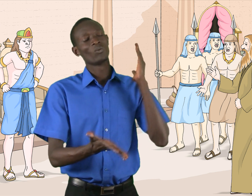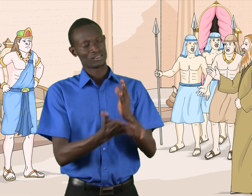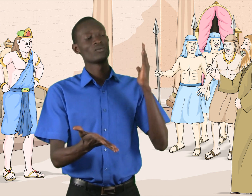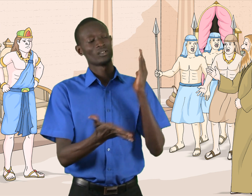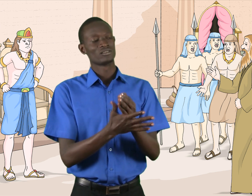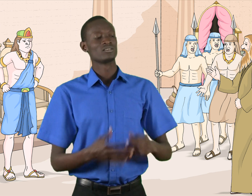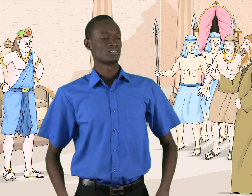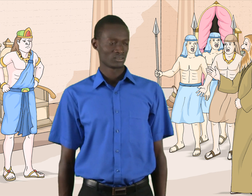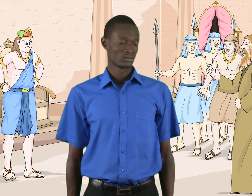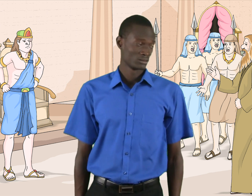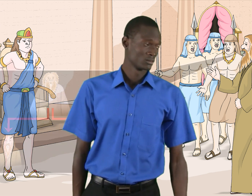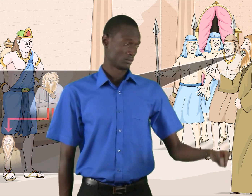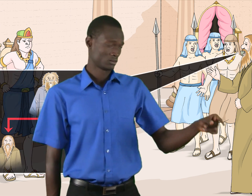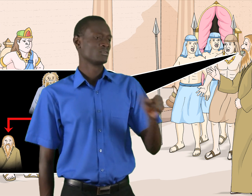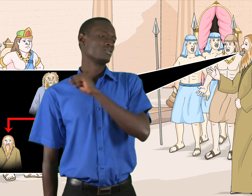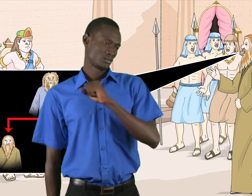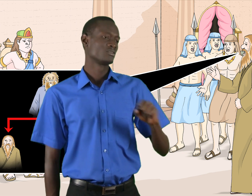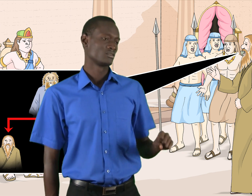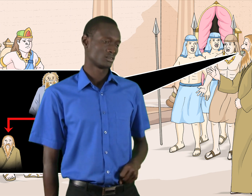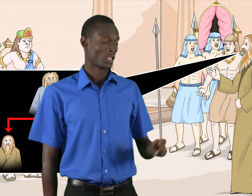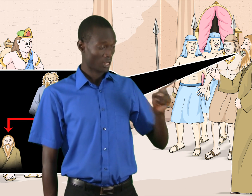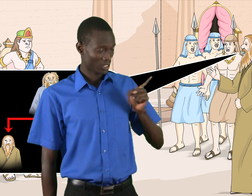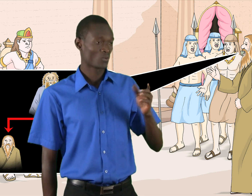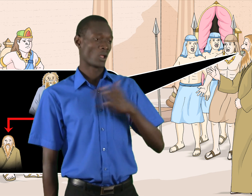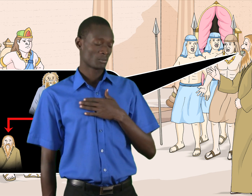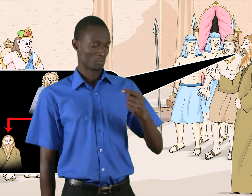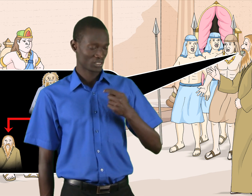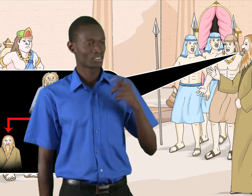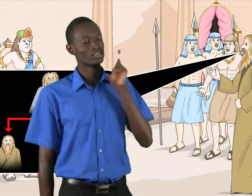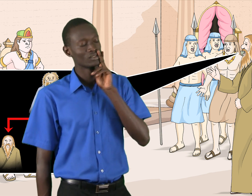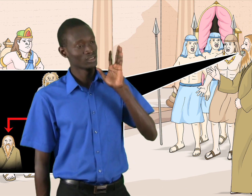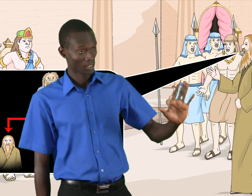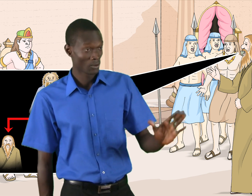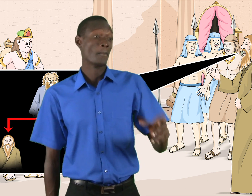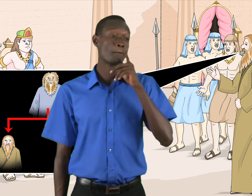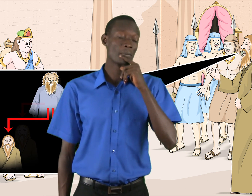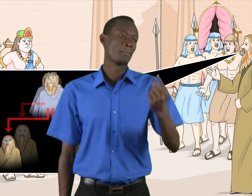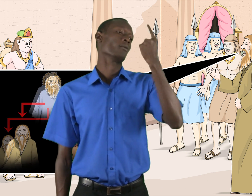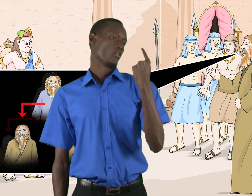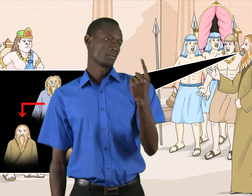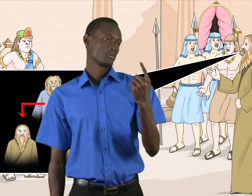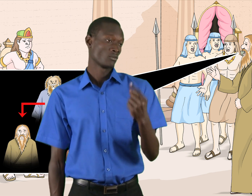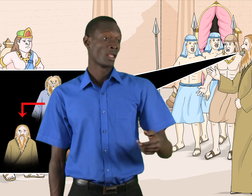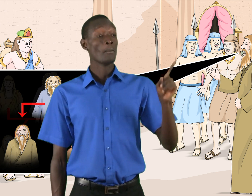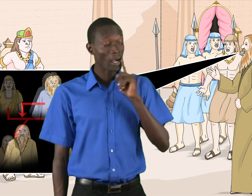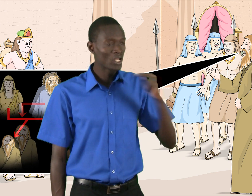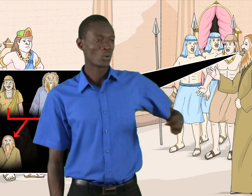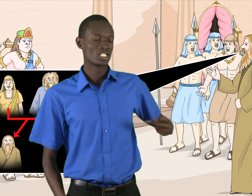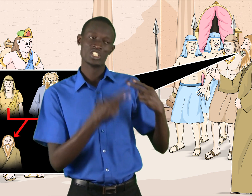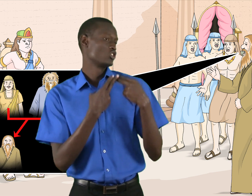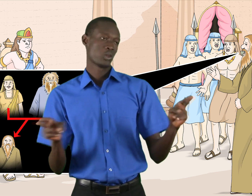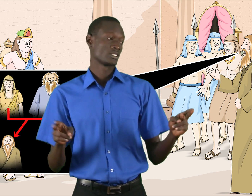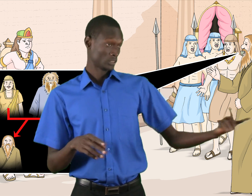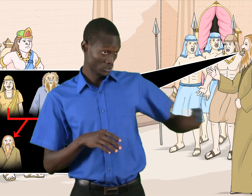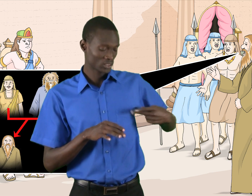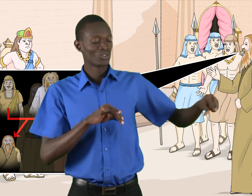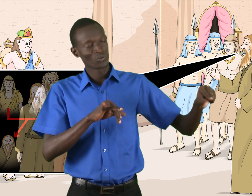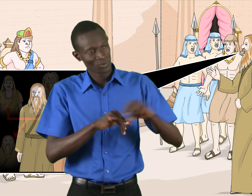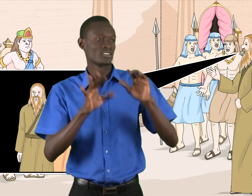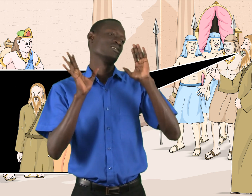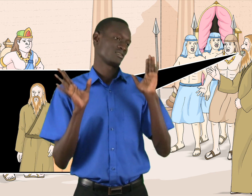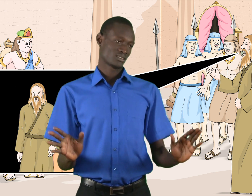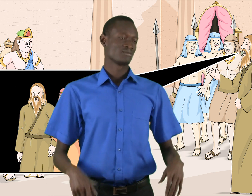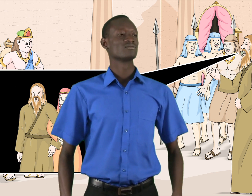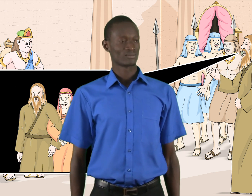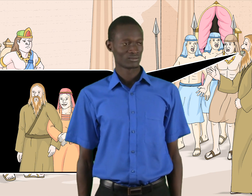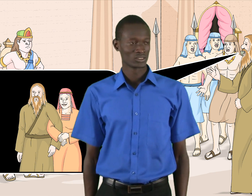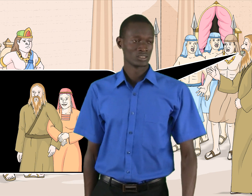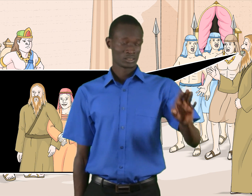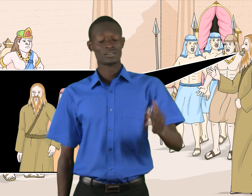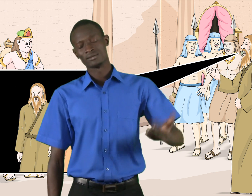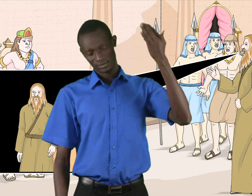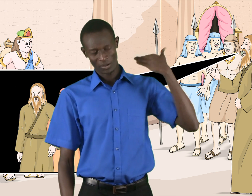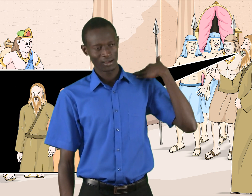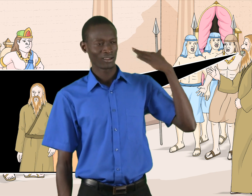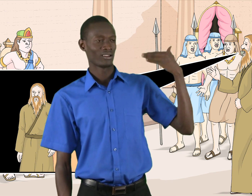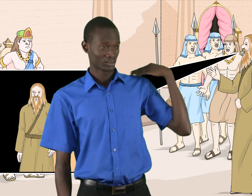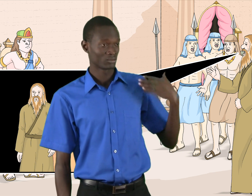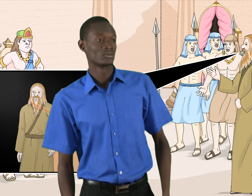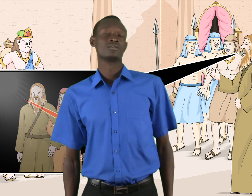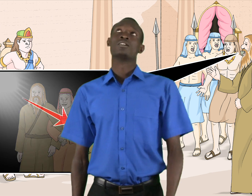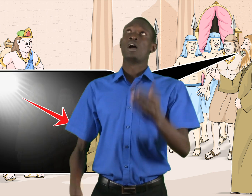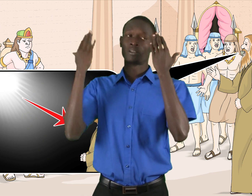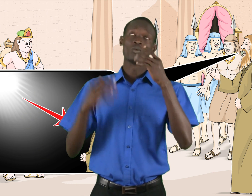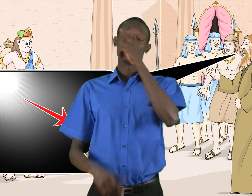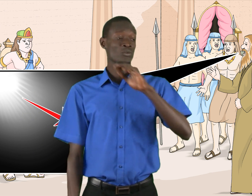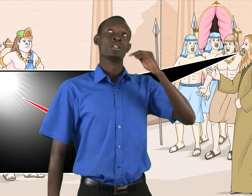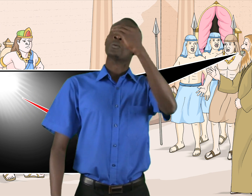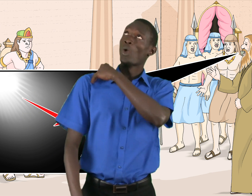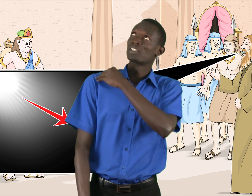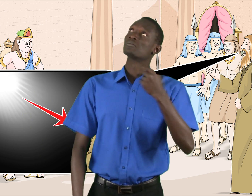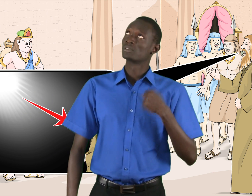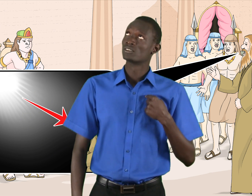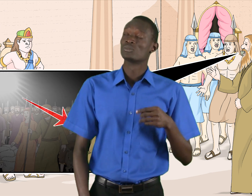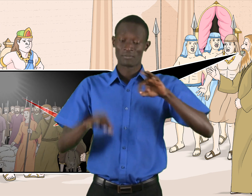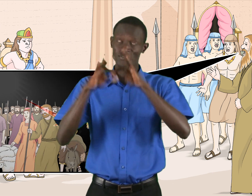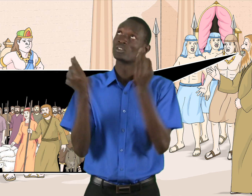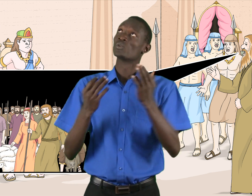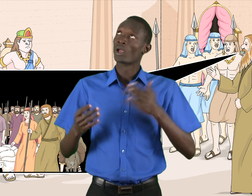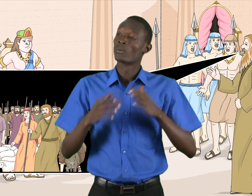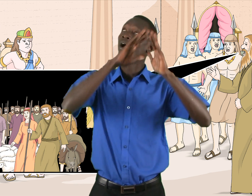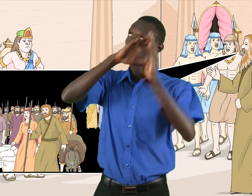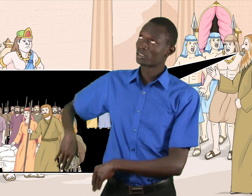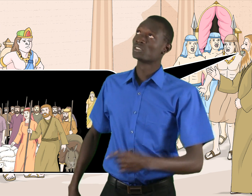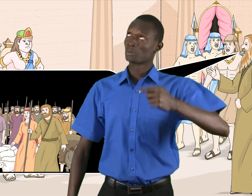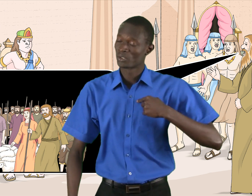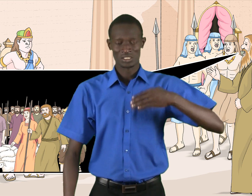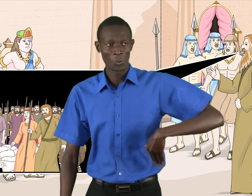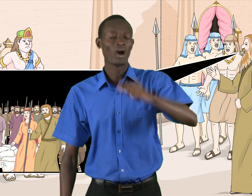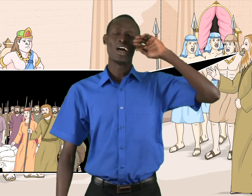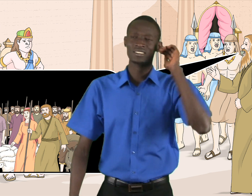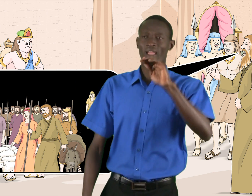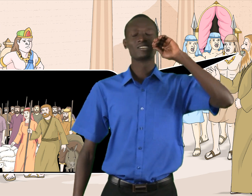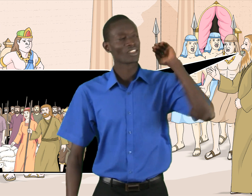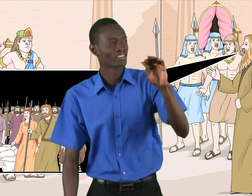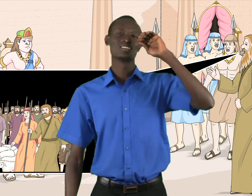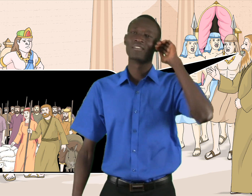Besides, she really is my sister, the daughter of my father—though not the daughter of my mother—and she became my wife.